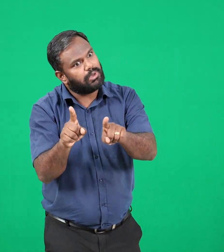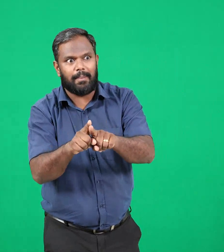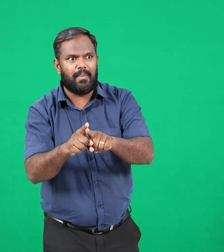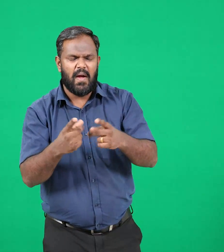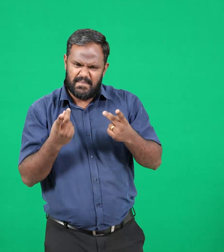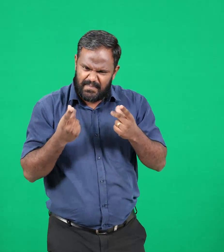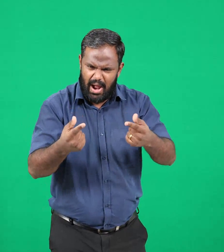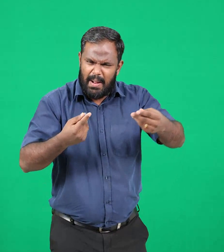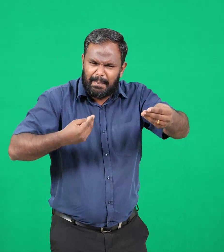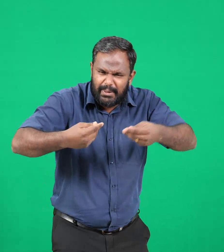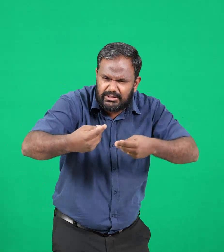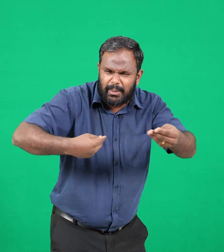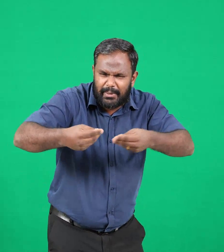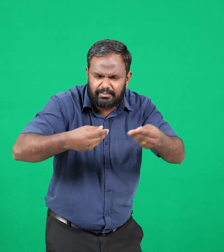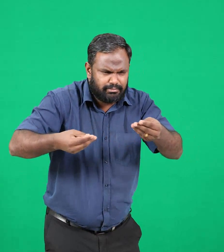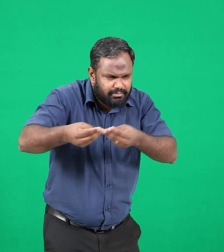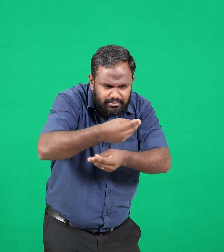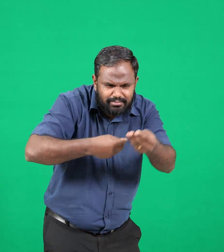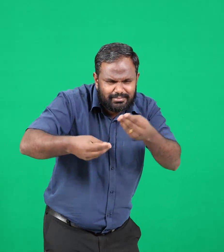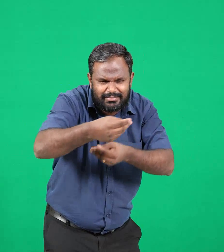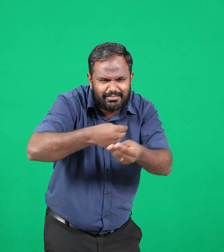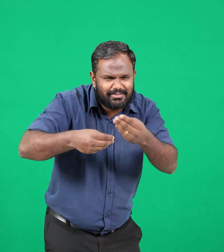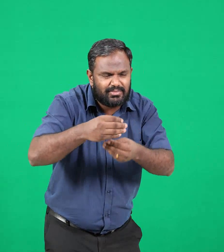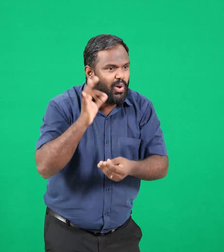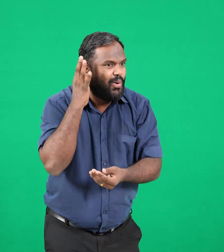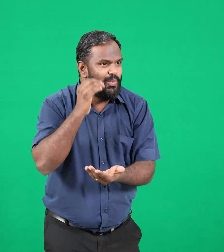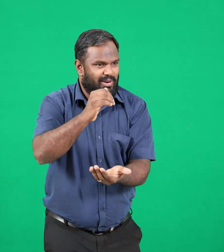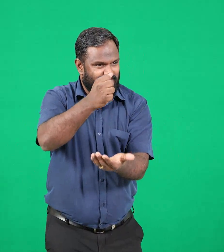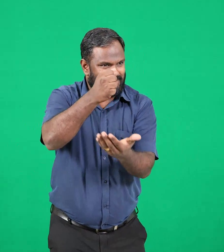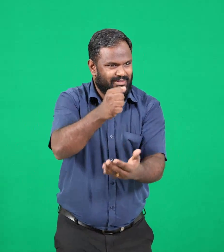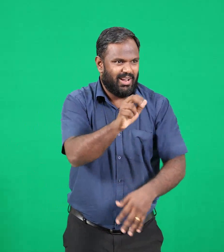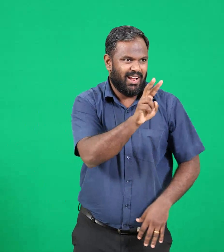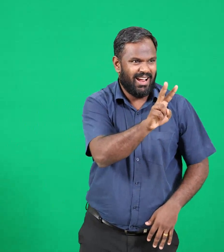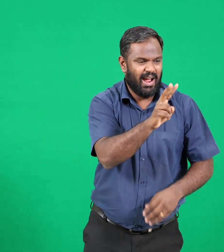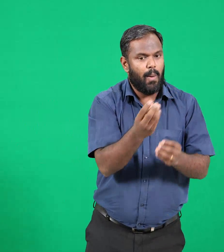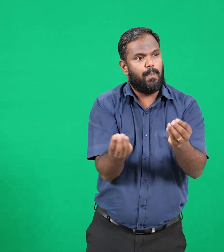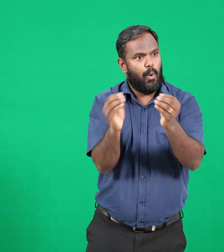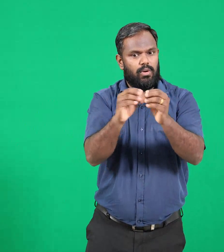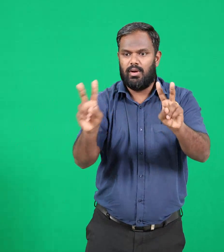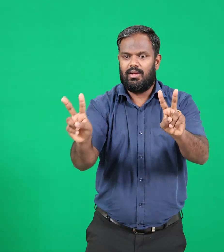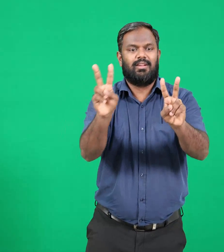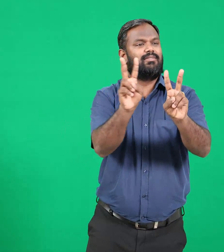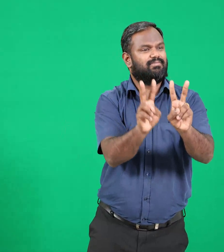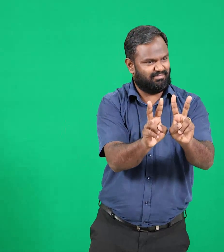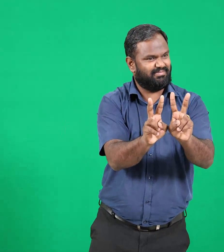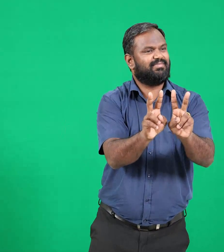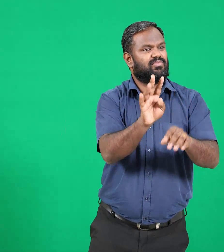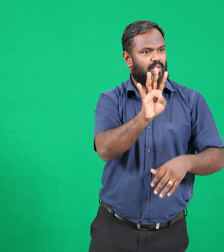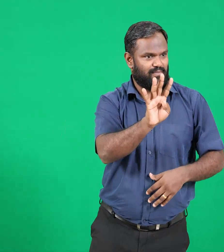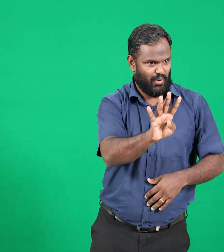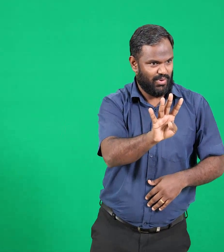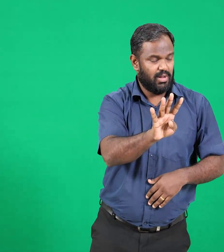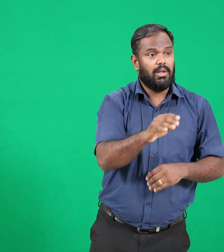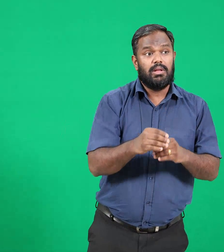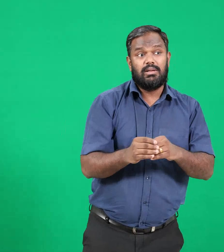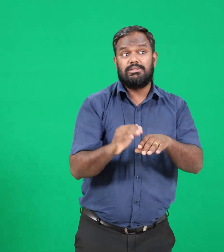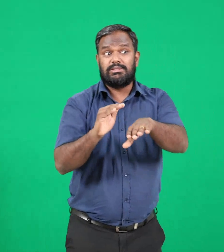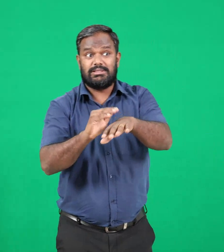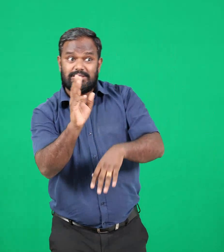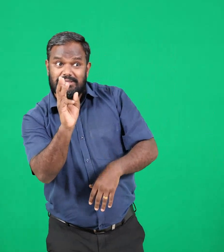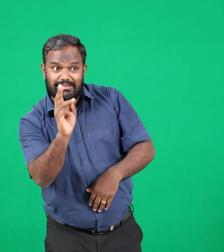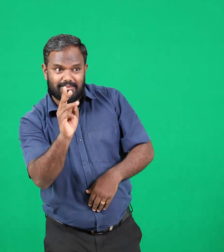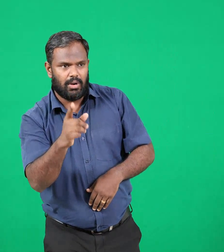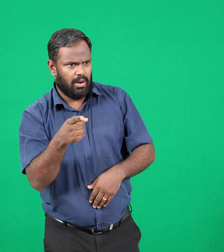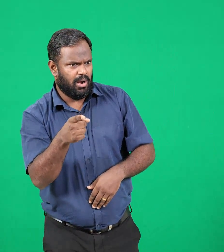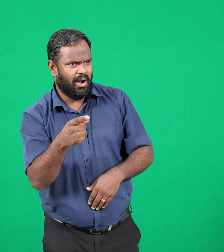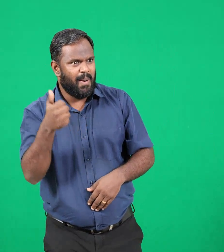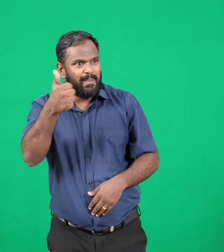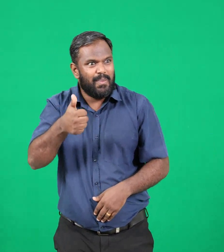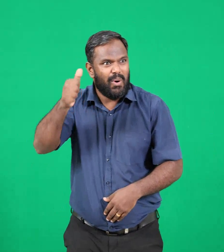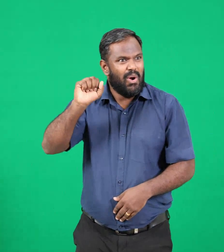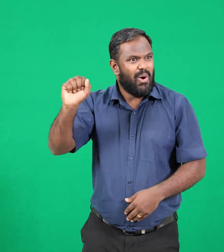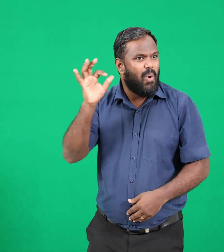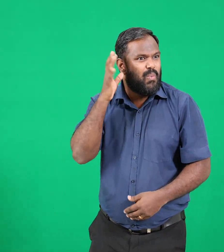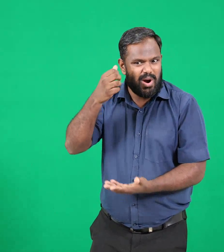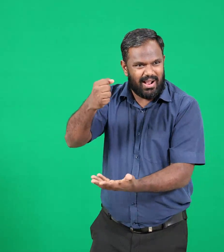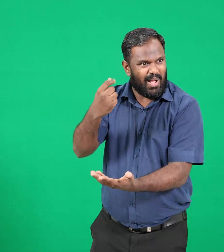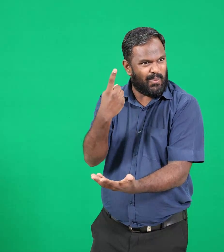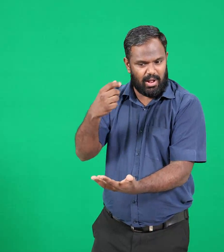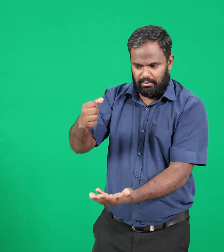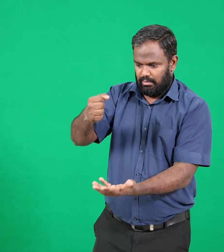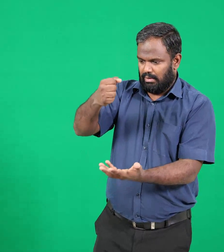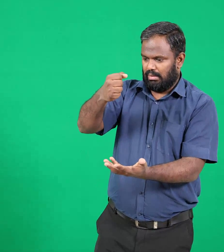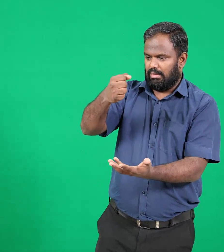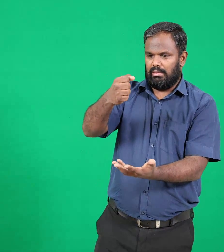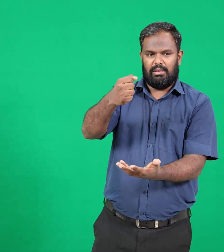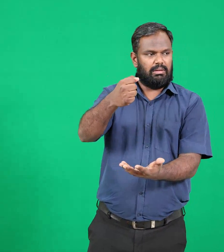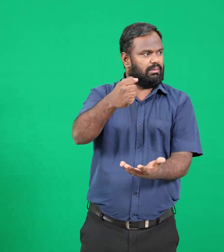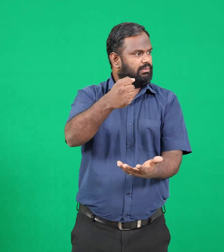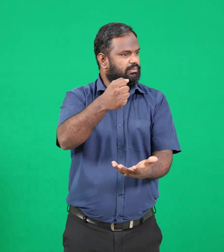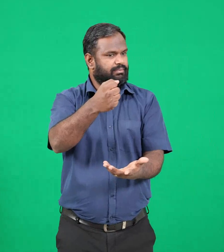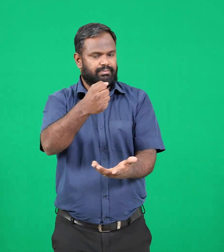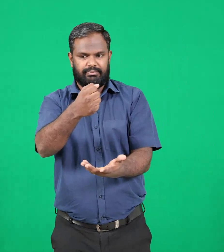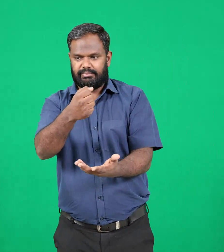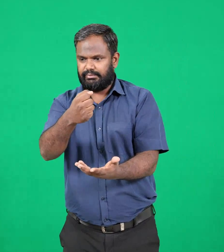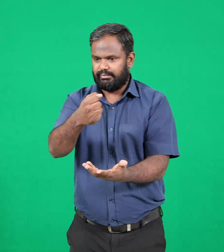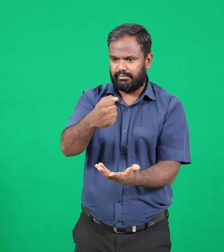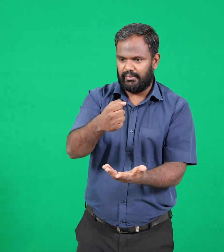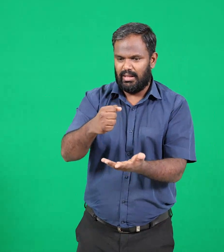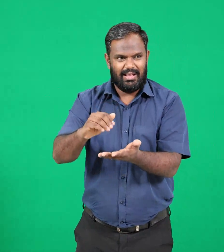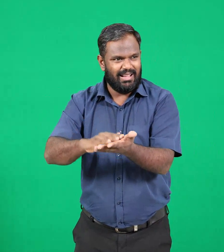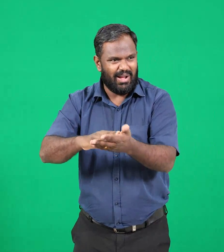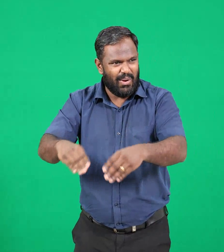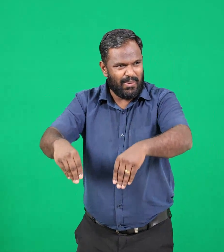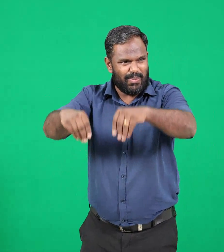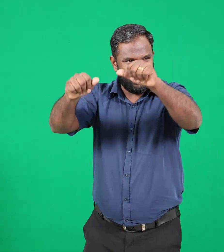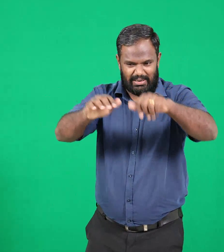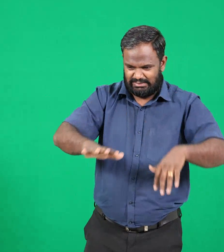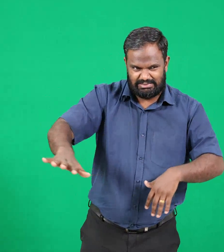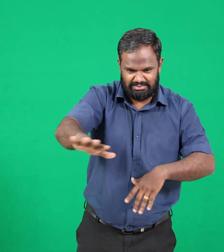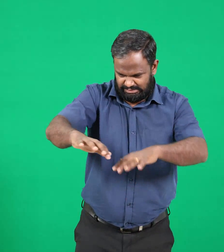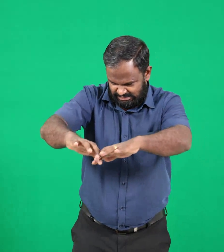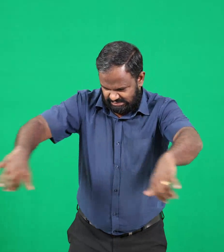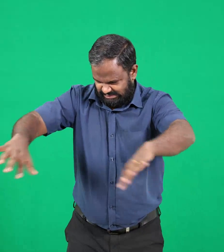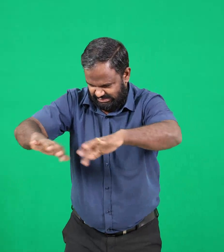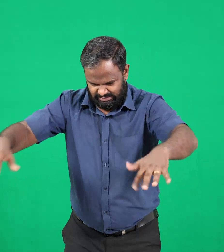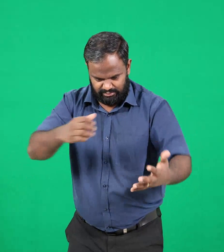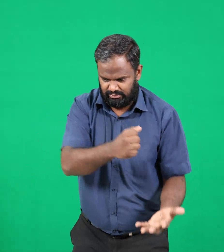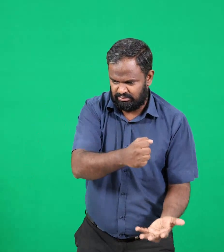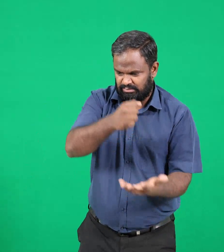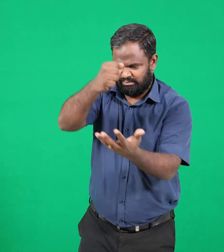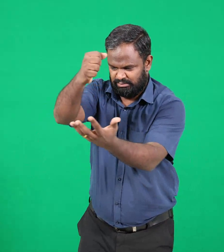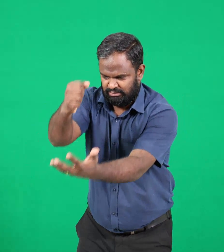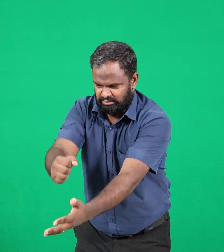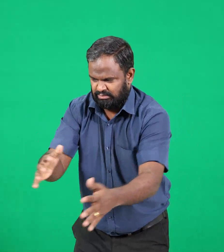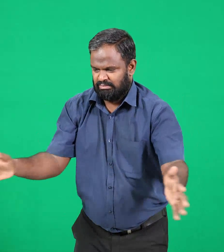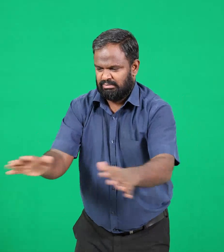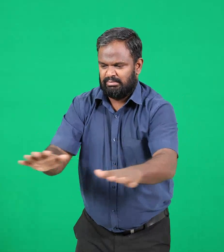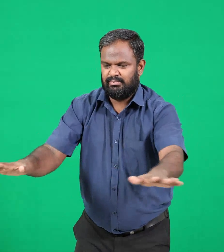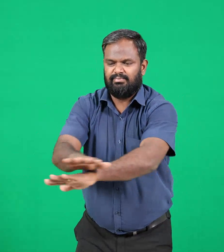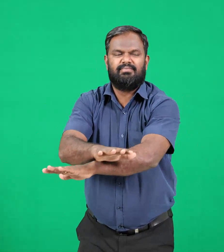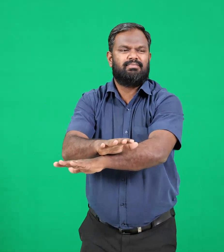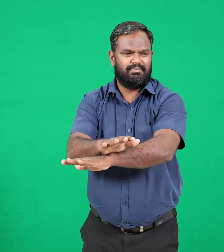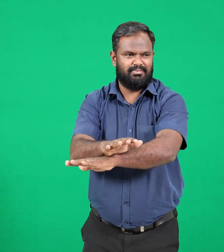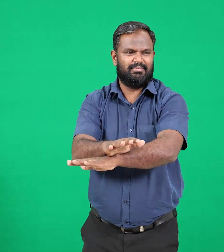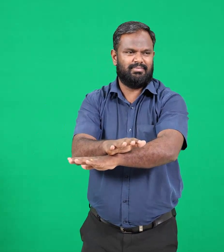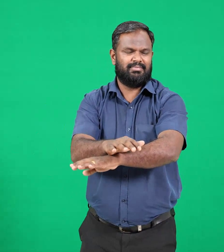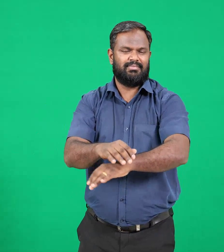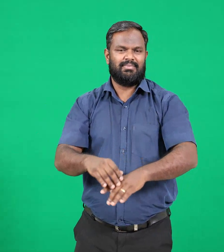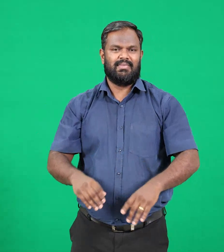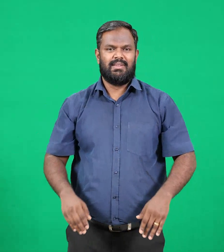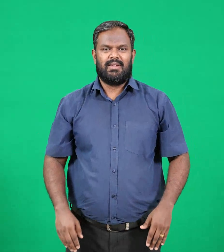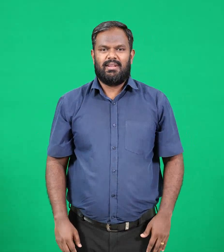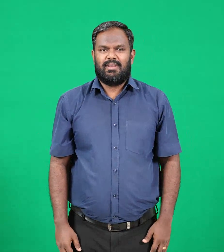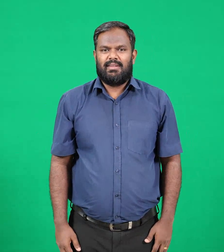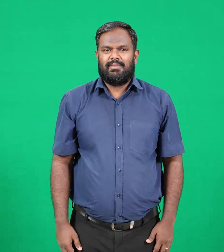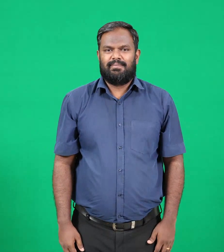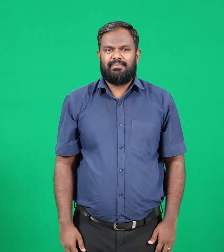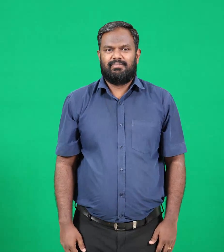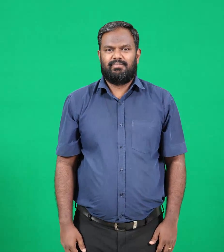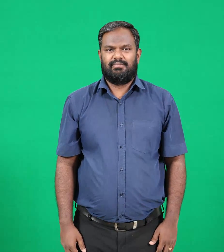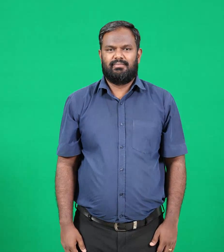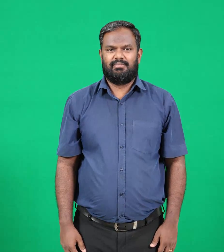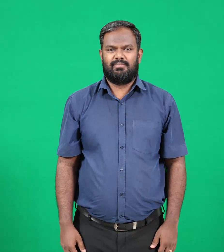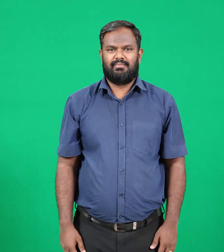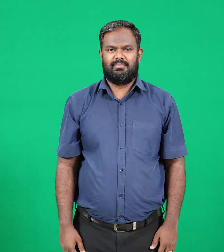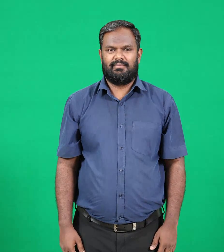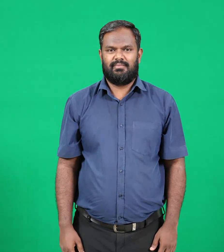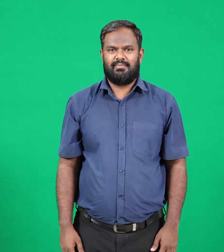But the servant who had received the one talent went off, dug a hole in the ground, and hid his master ' s money.